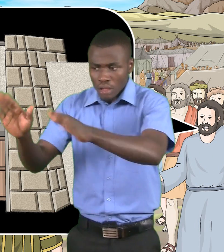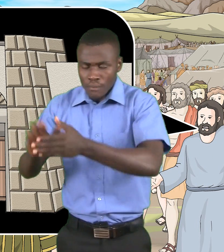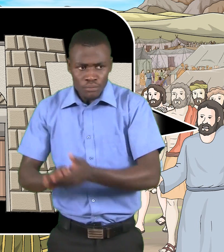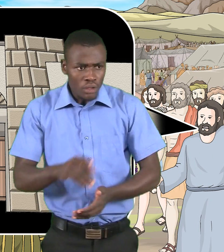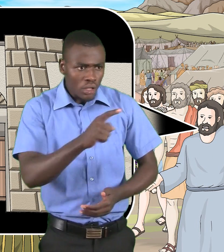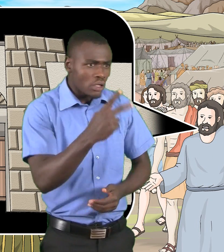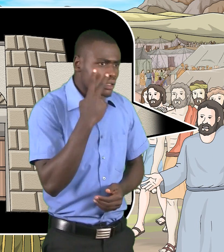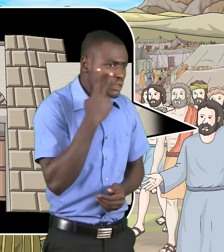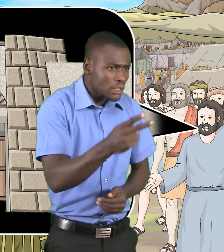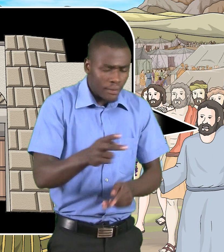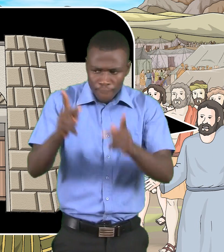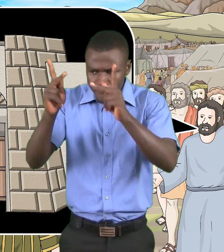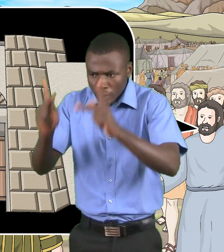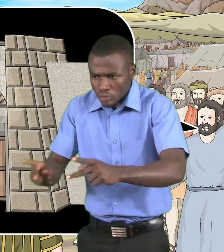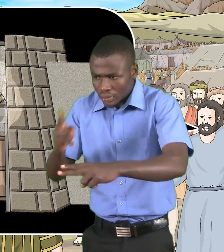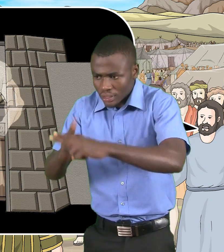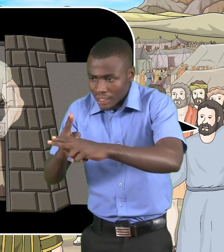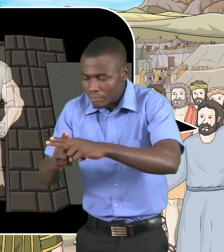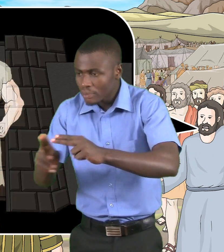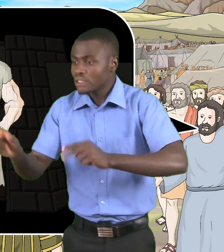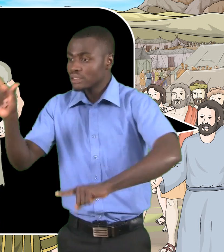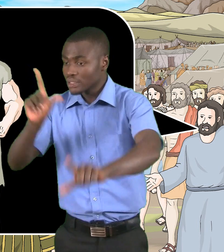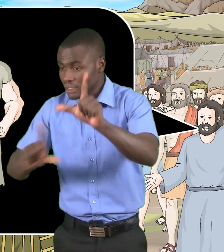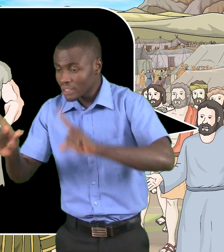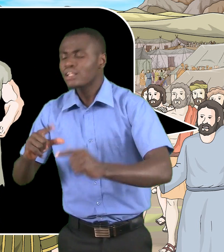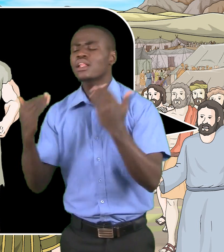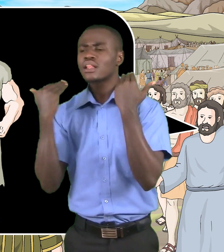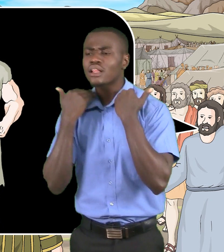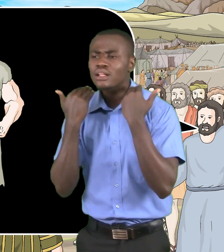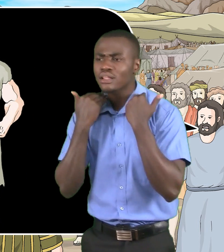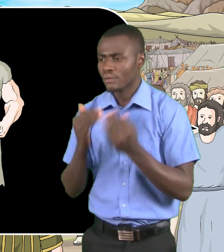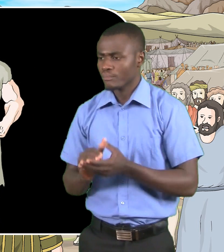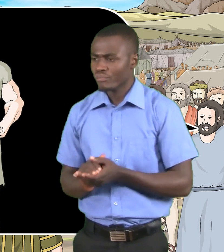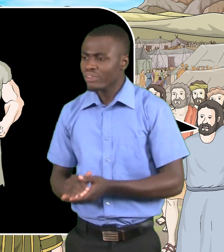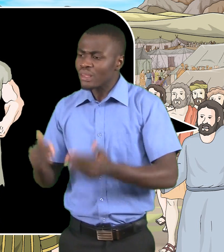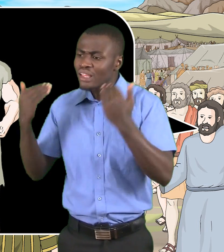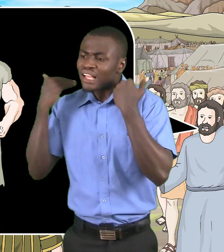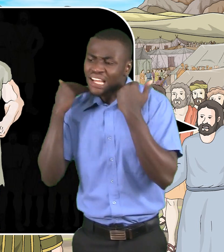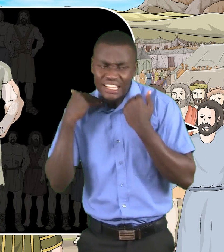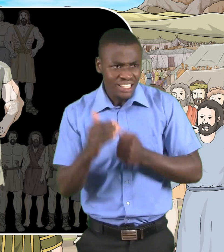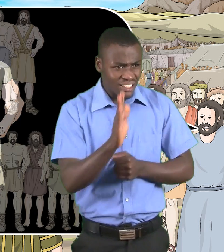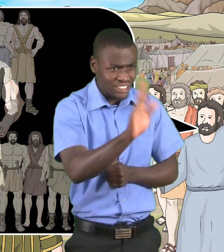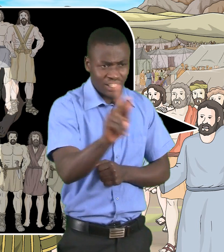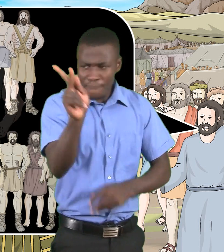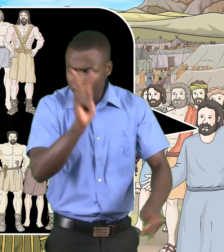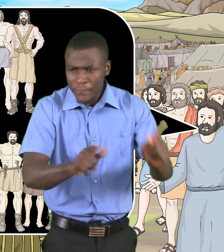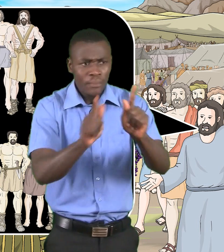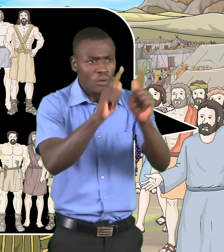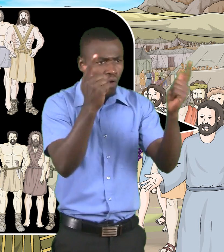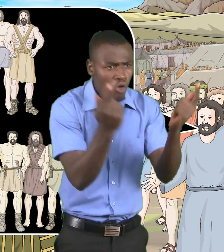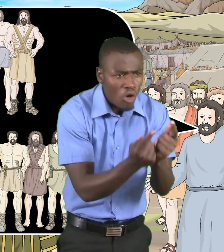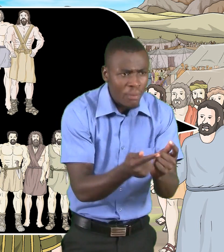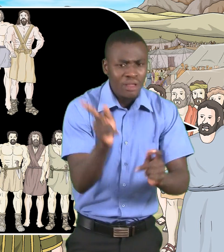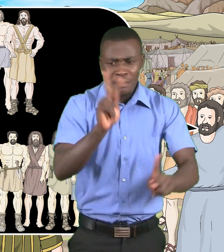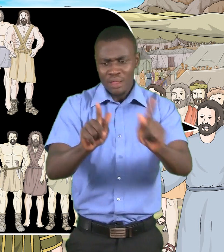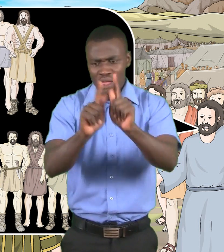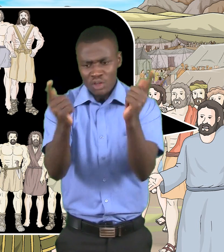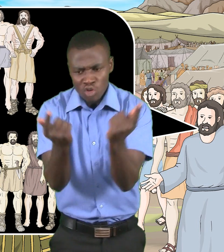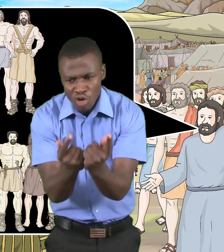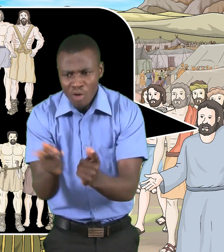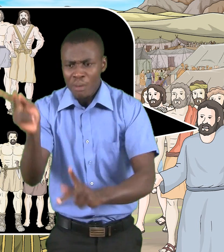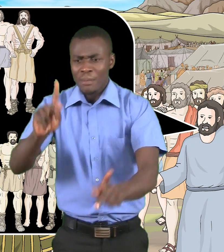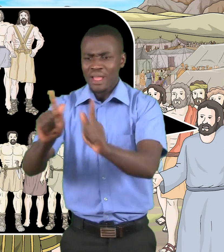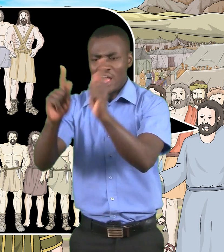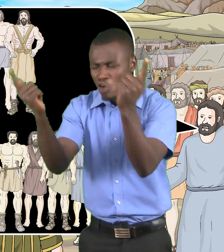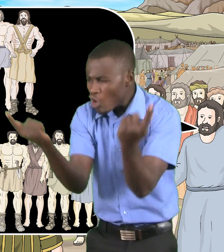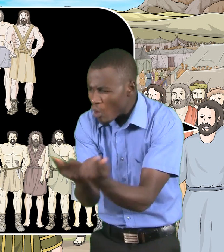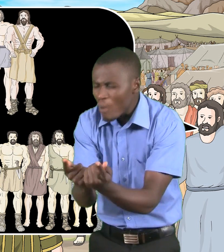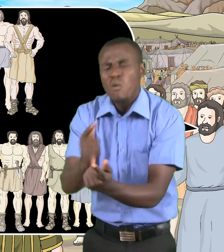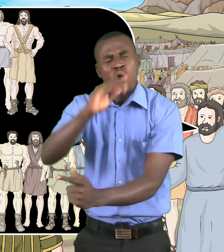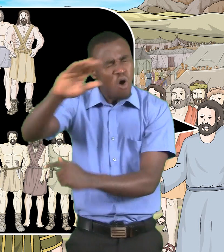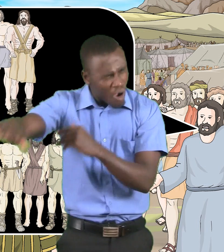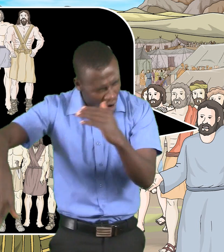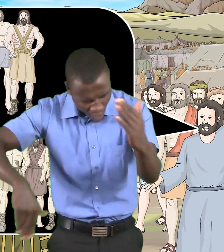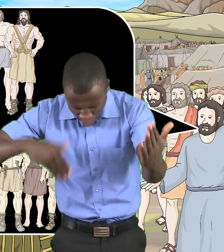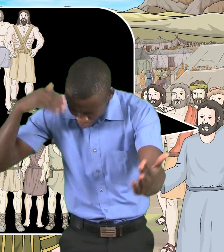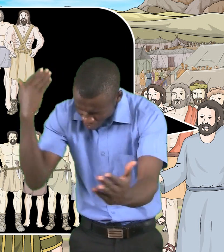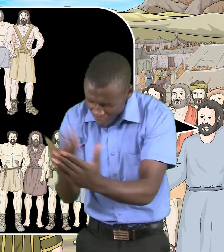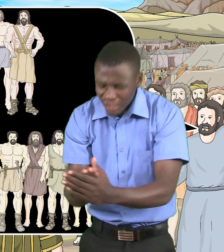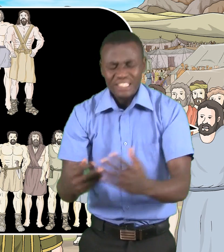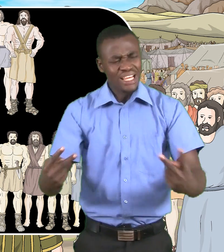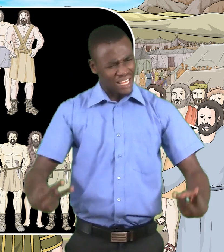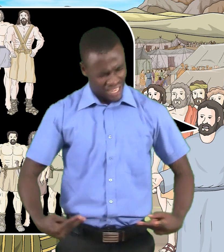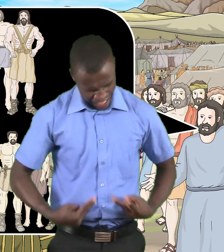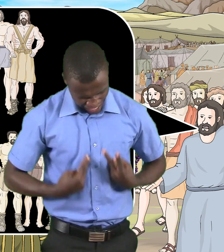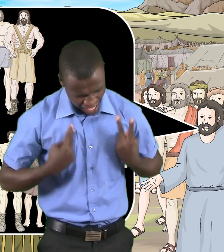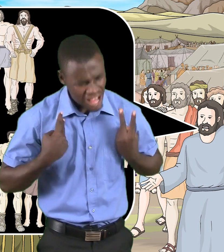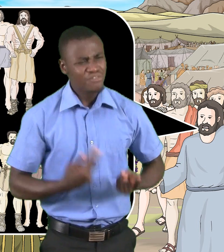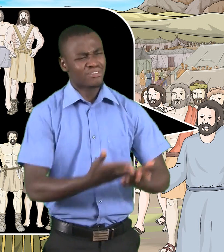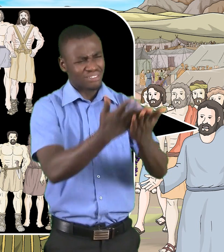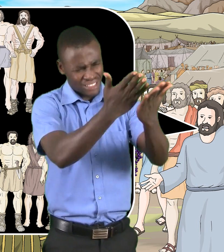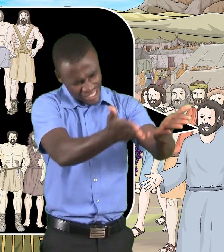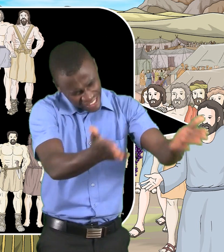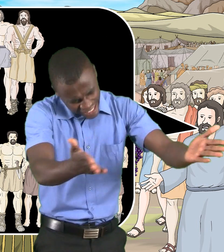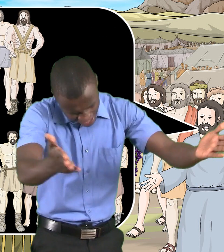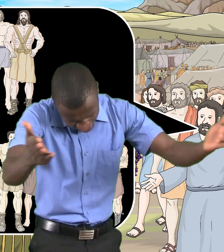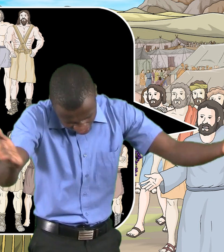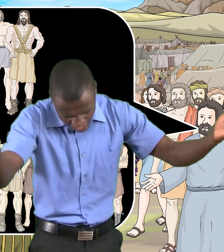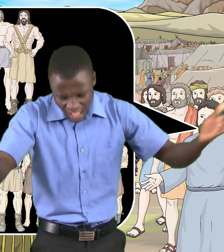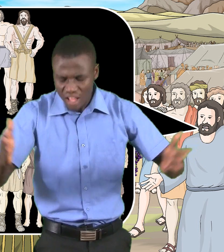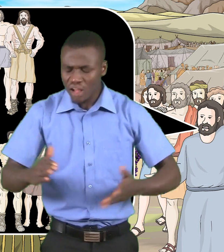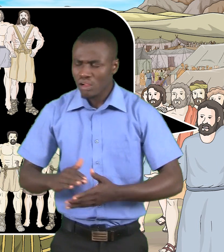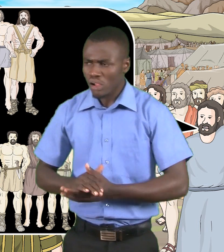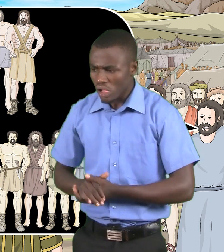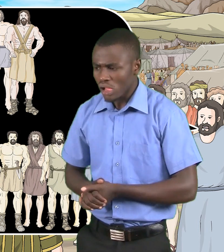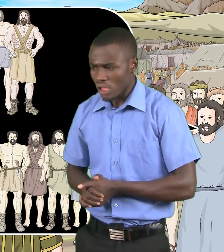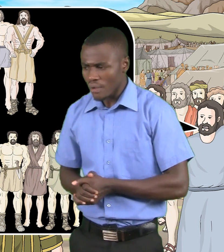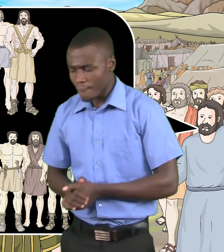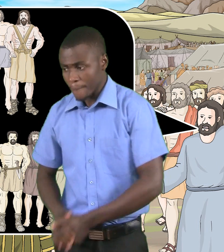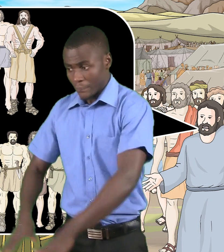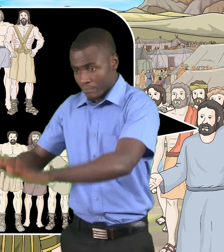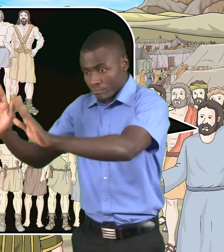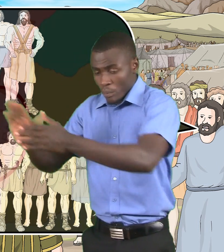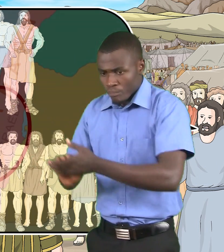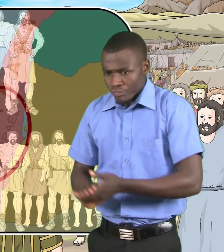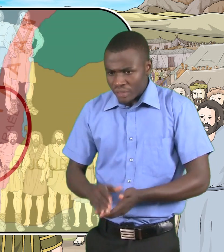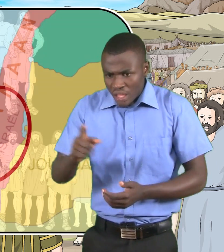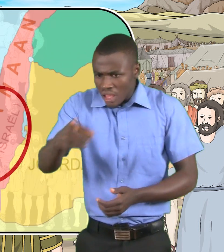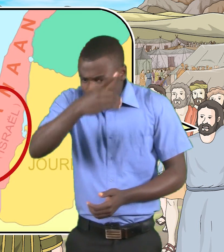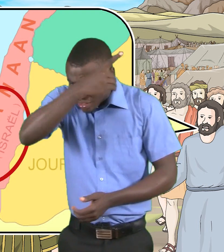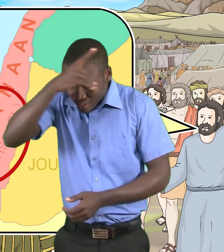We even saw the descendants of Anak there.